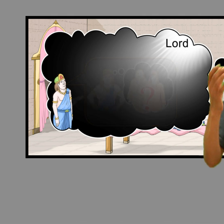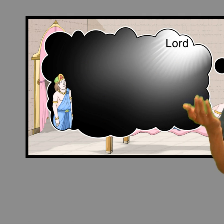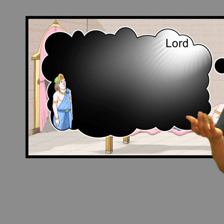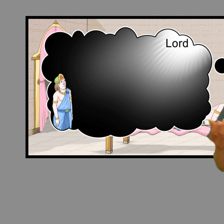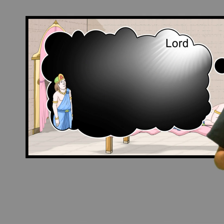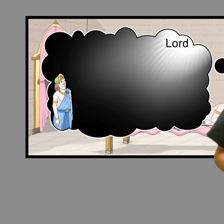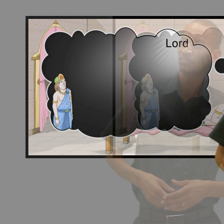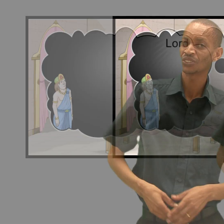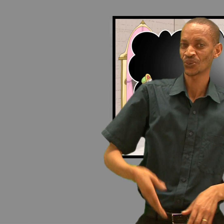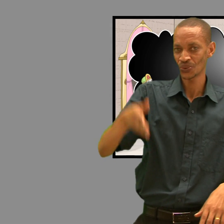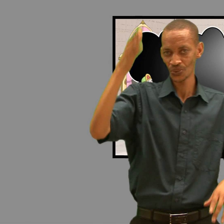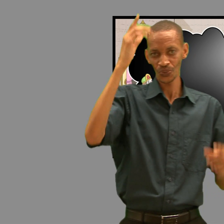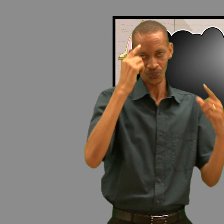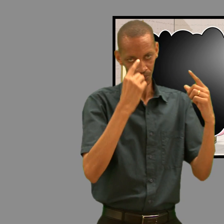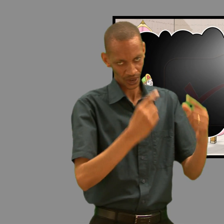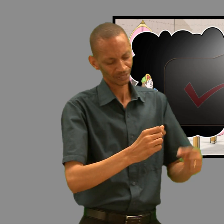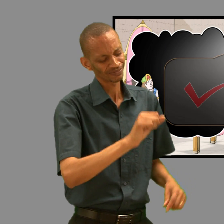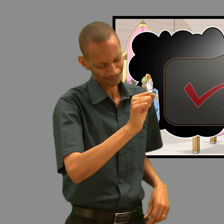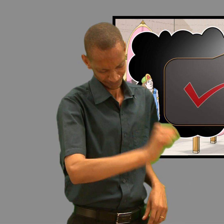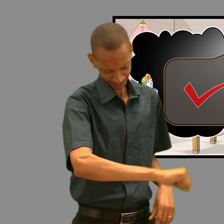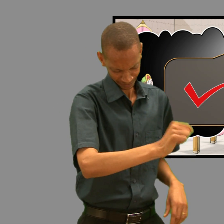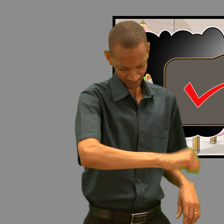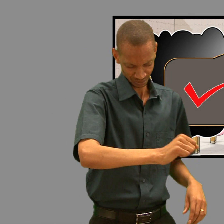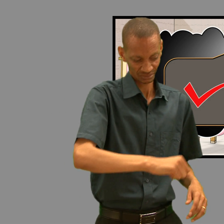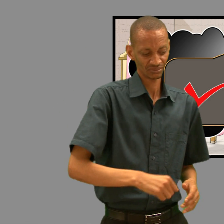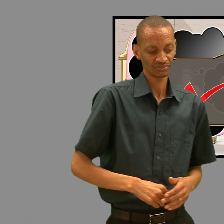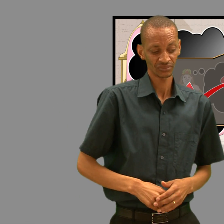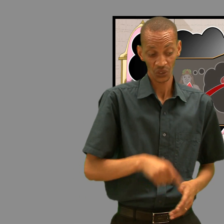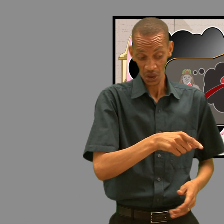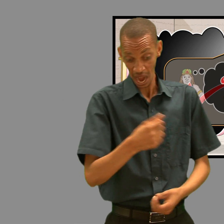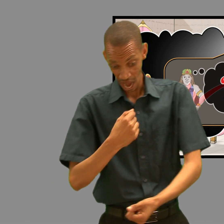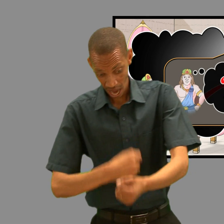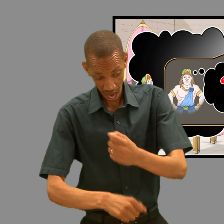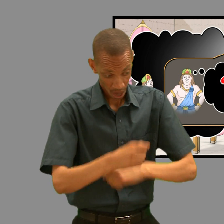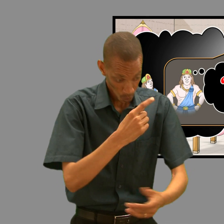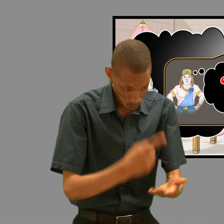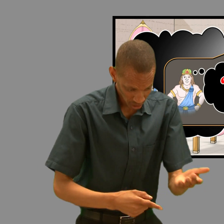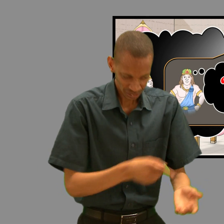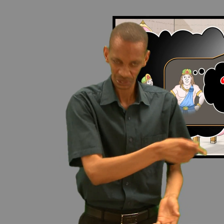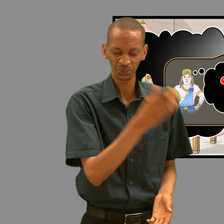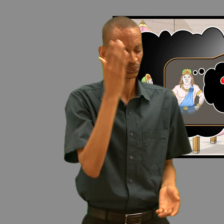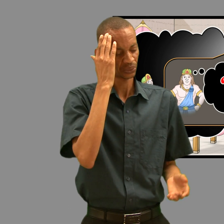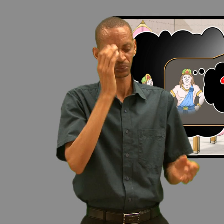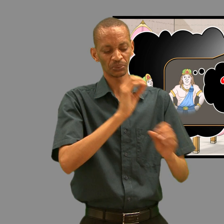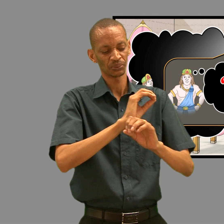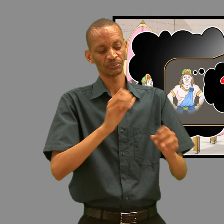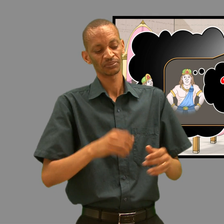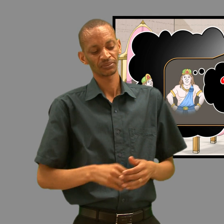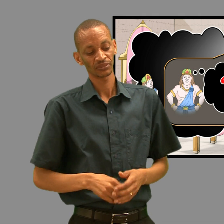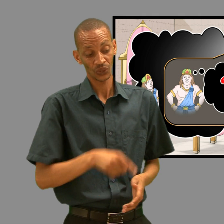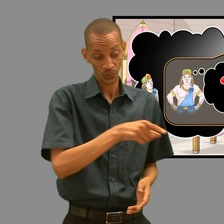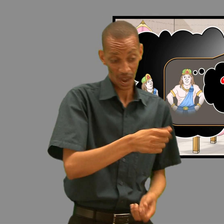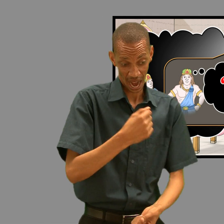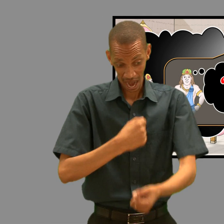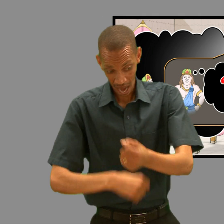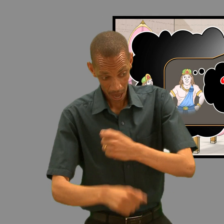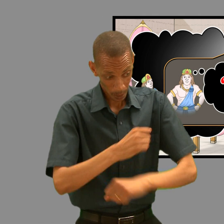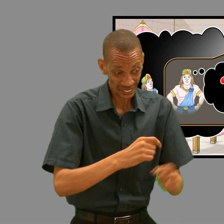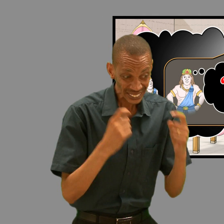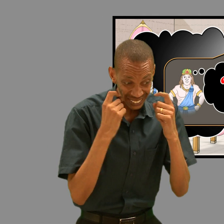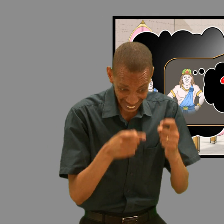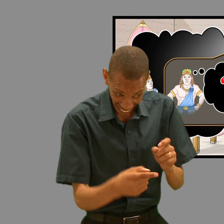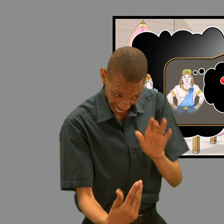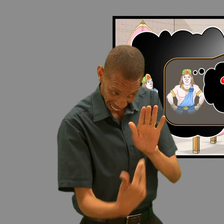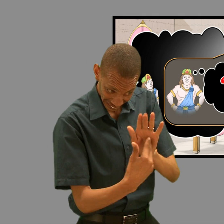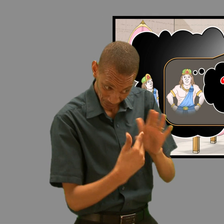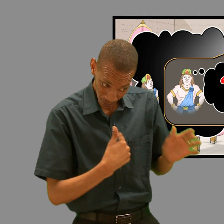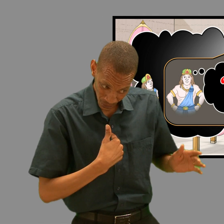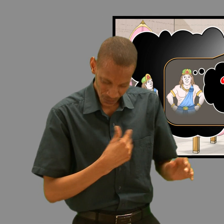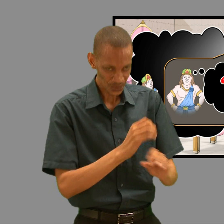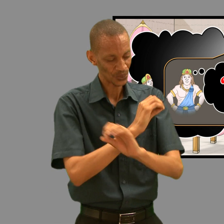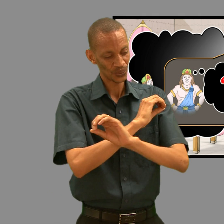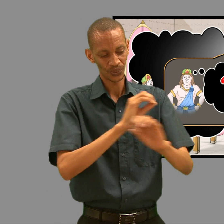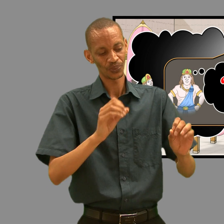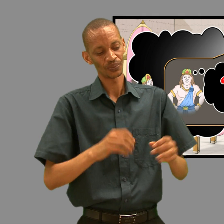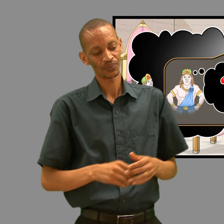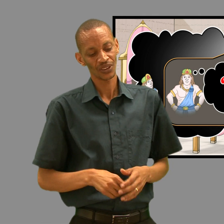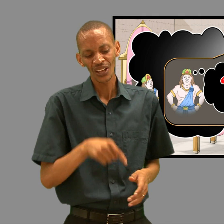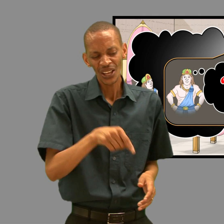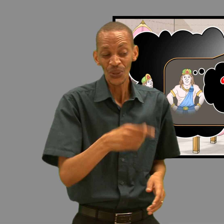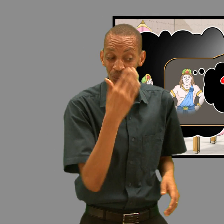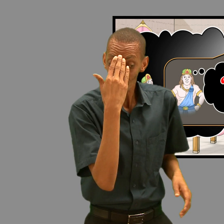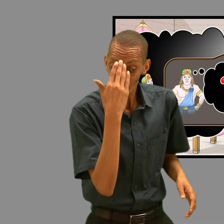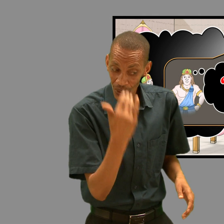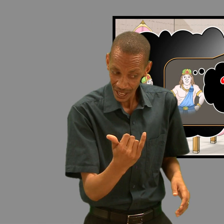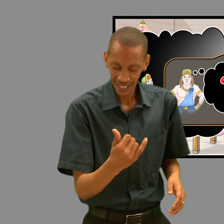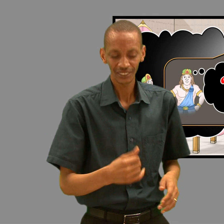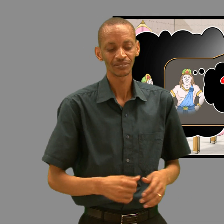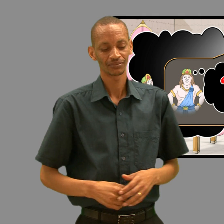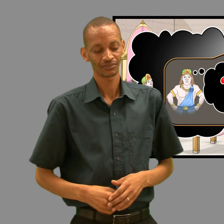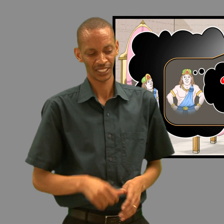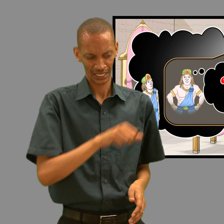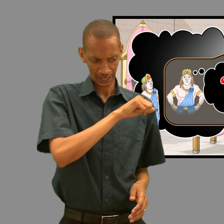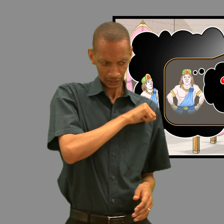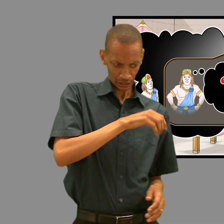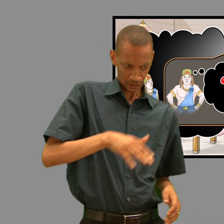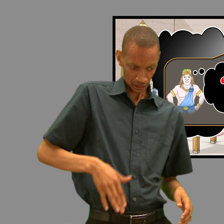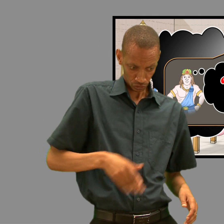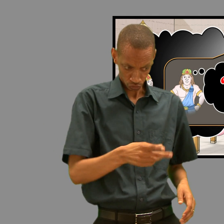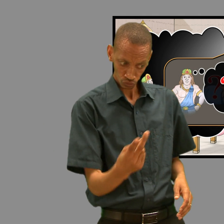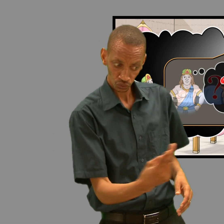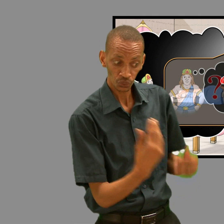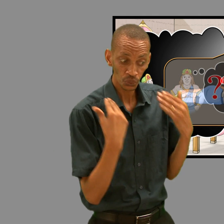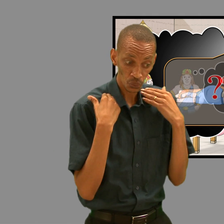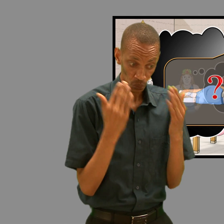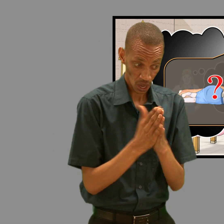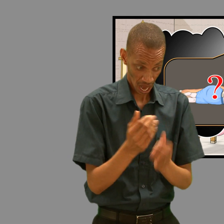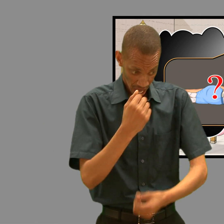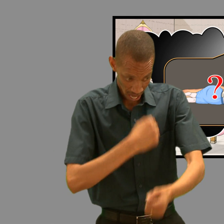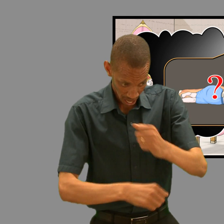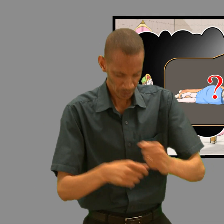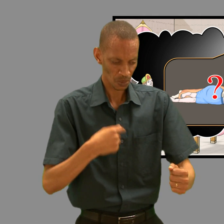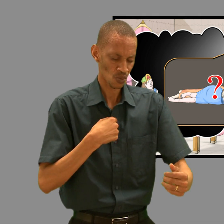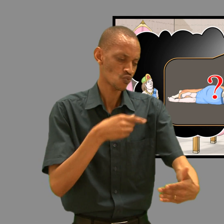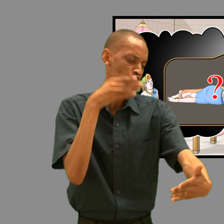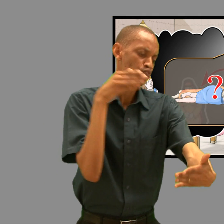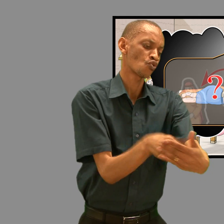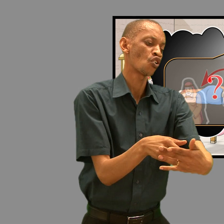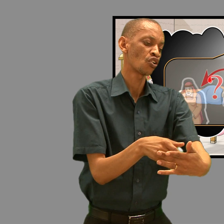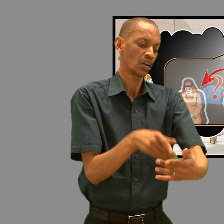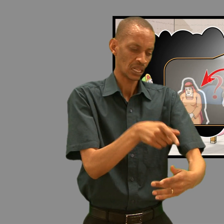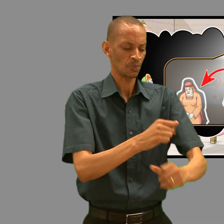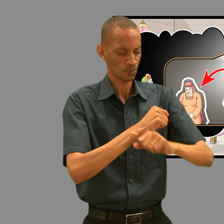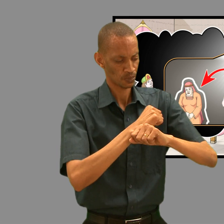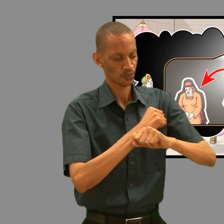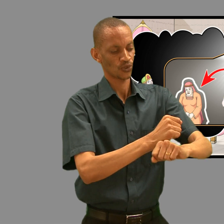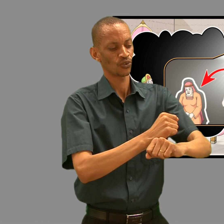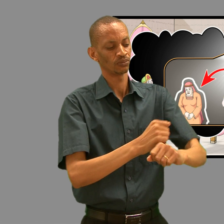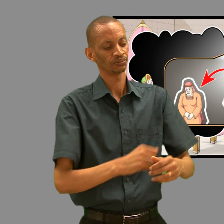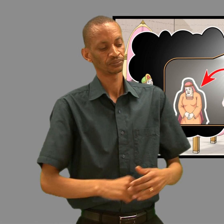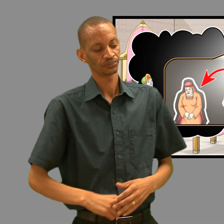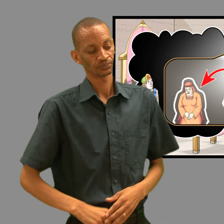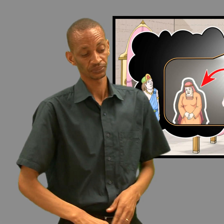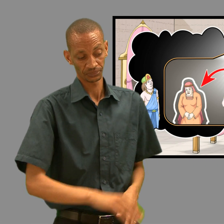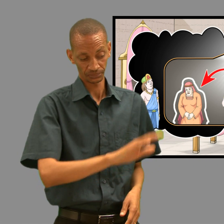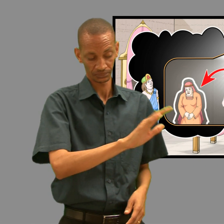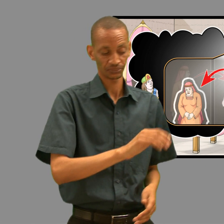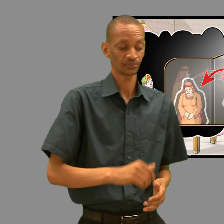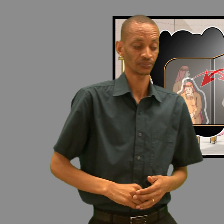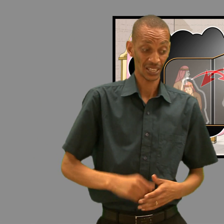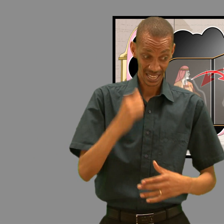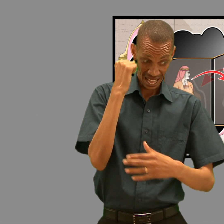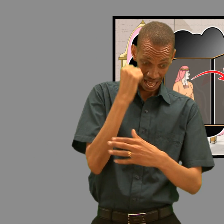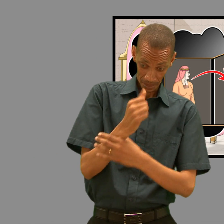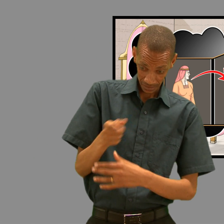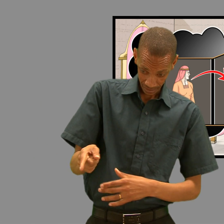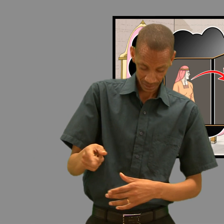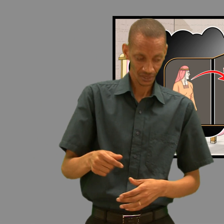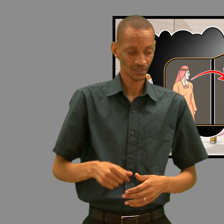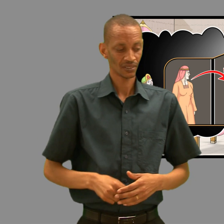Then God said to Abimelech in the dream, “Yes, I know that you did this with a clear conscience, and so I have kept you from sinning against Me. That is why I did not let you touch her.